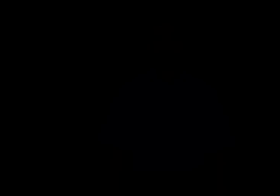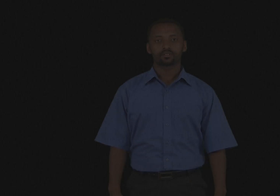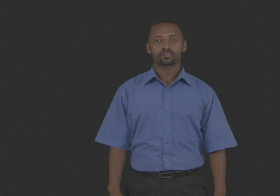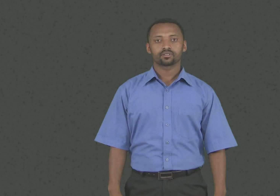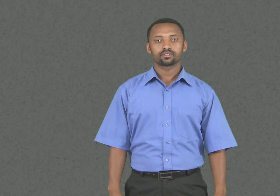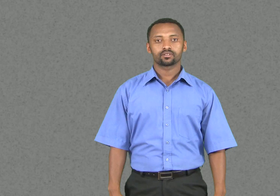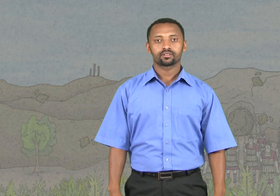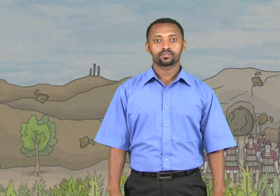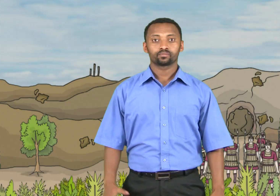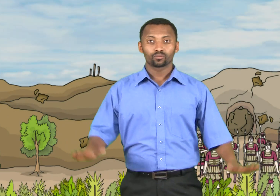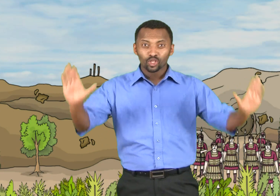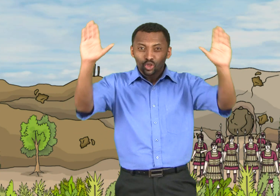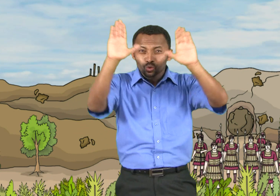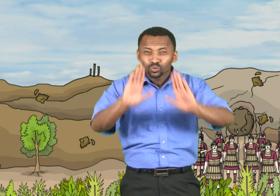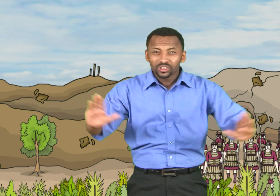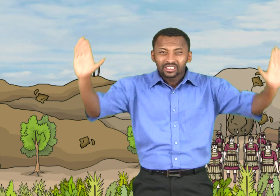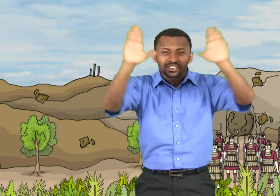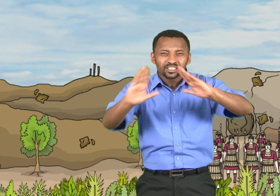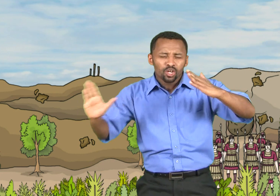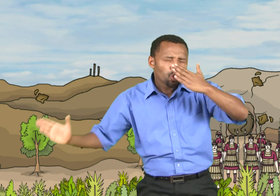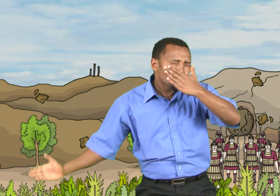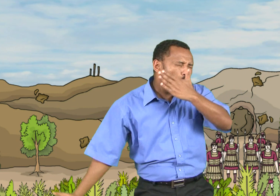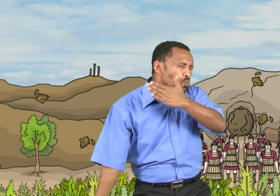After the Sabbath, at dawn on the first day of the week, Mary Magdalene and the other Mary went to see the tomb.